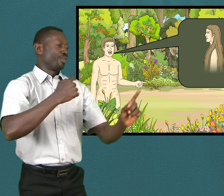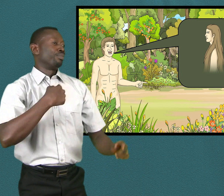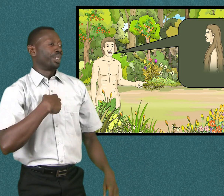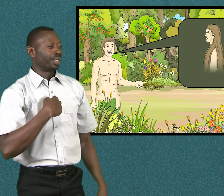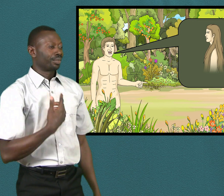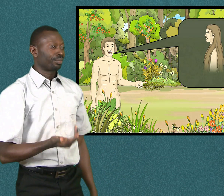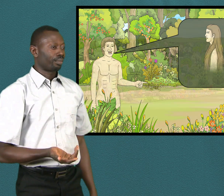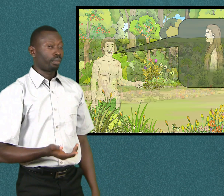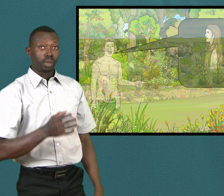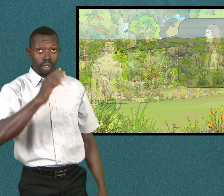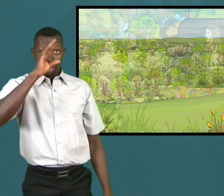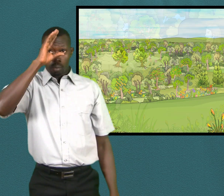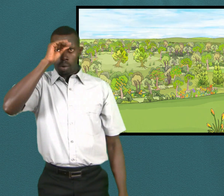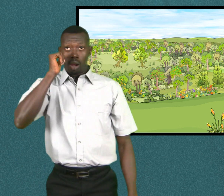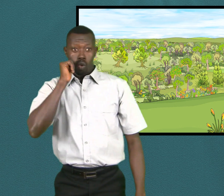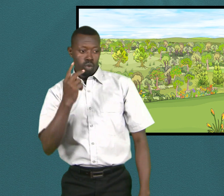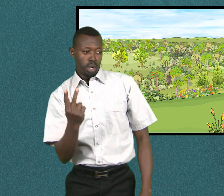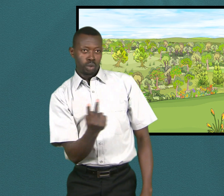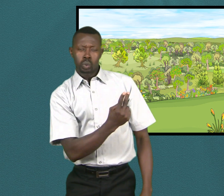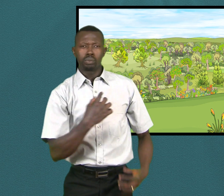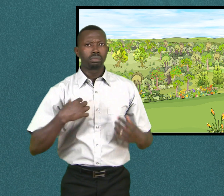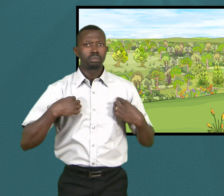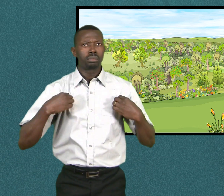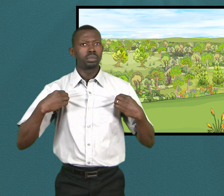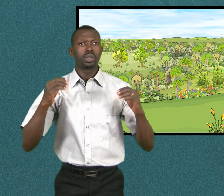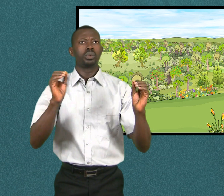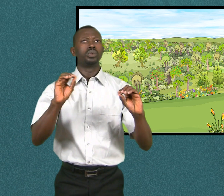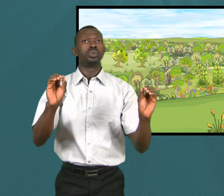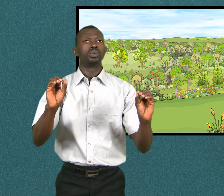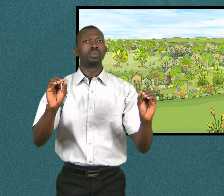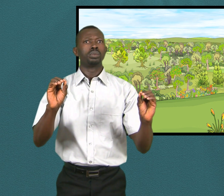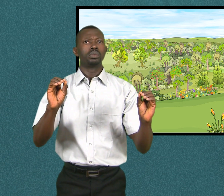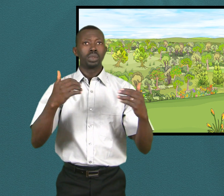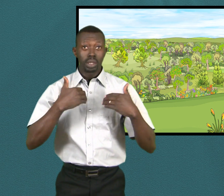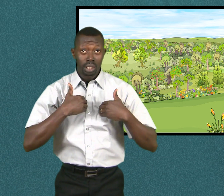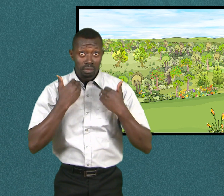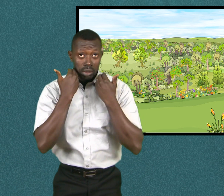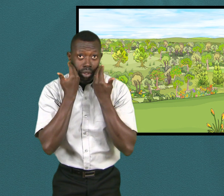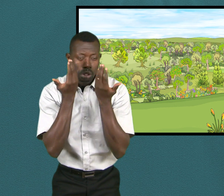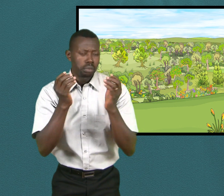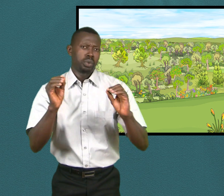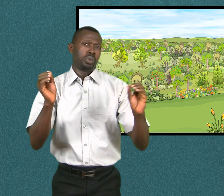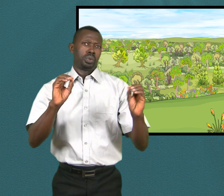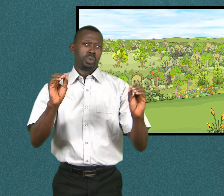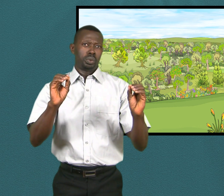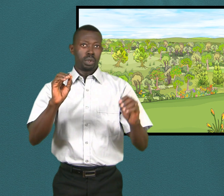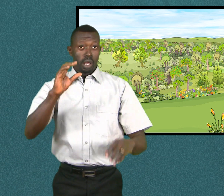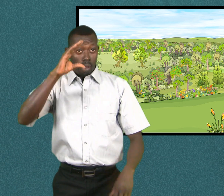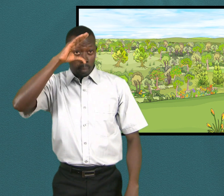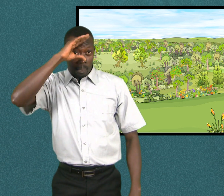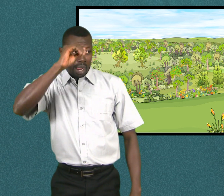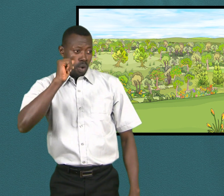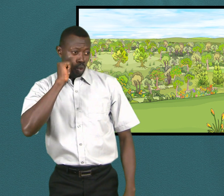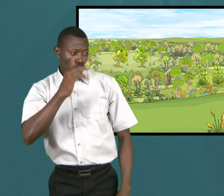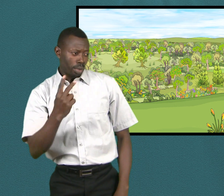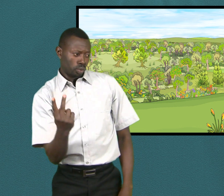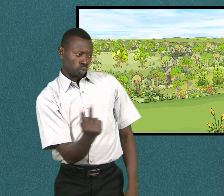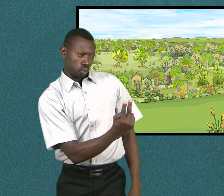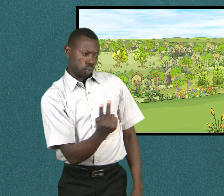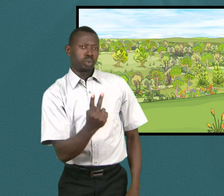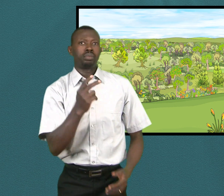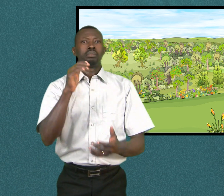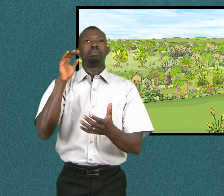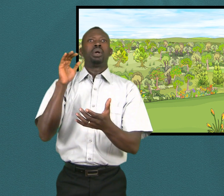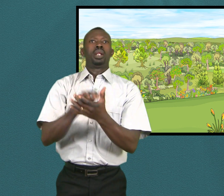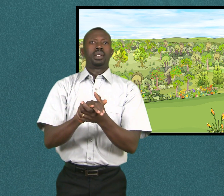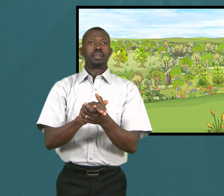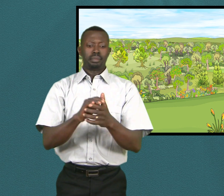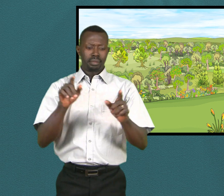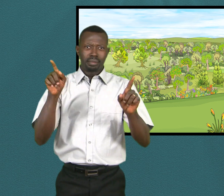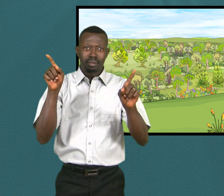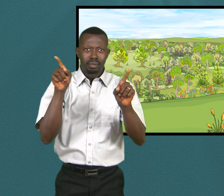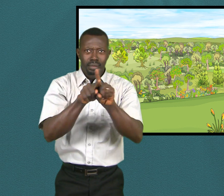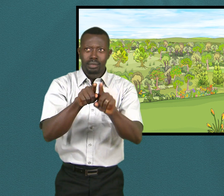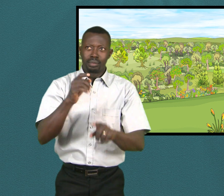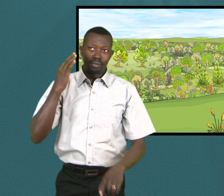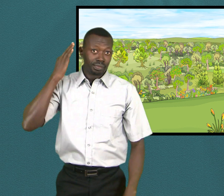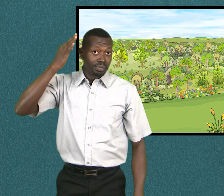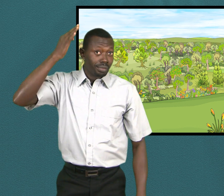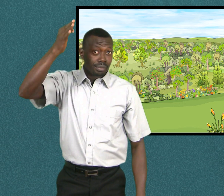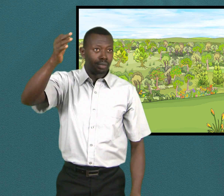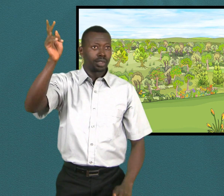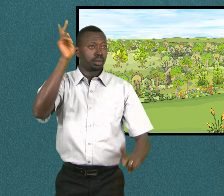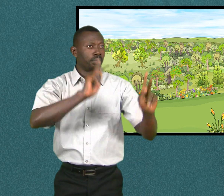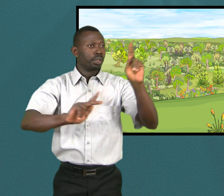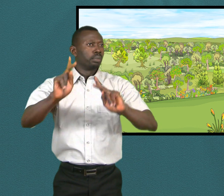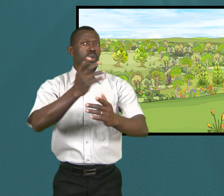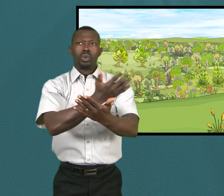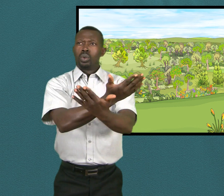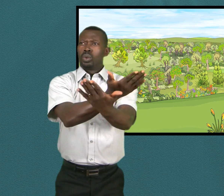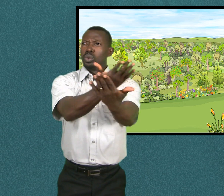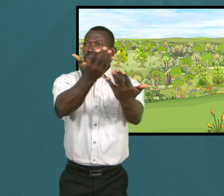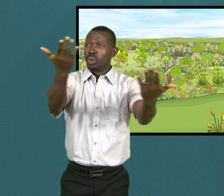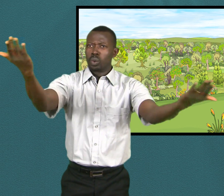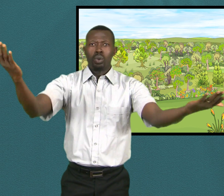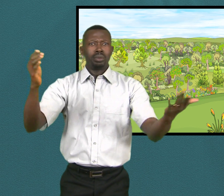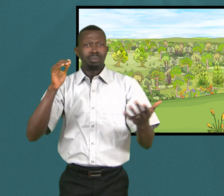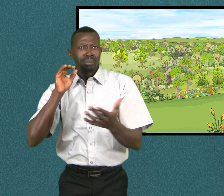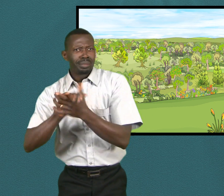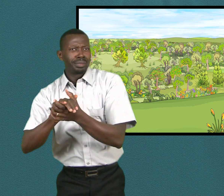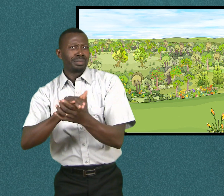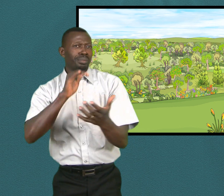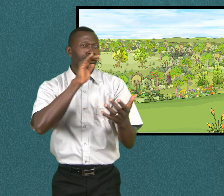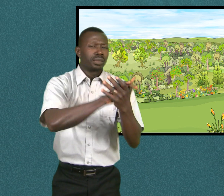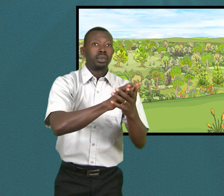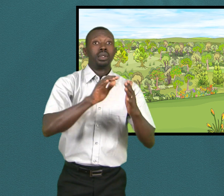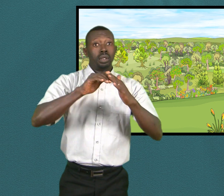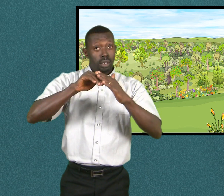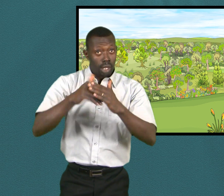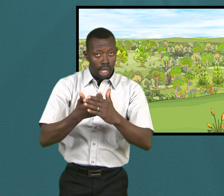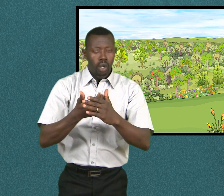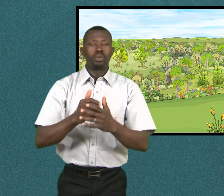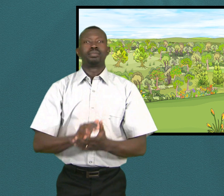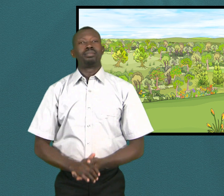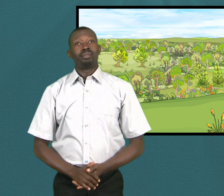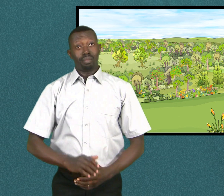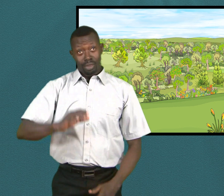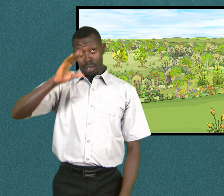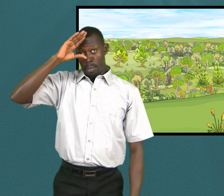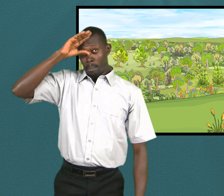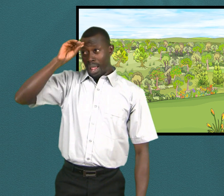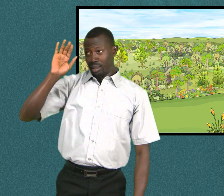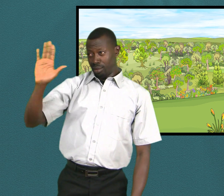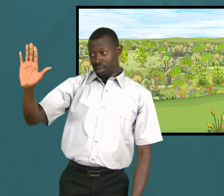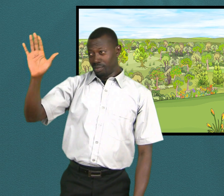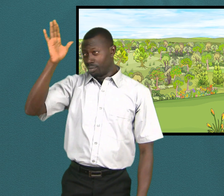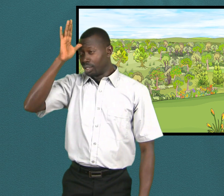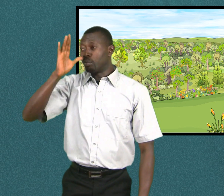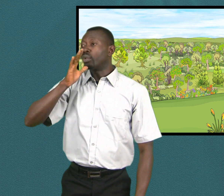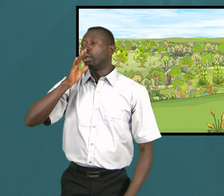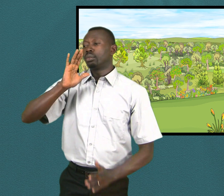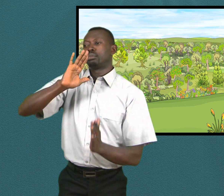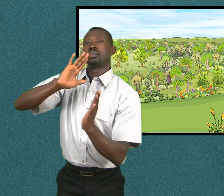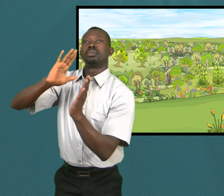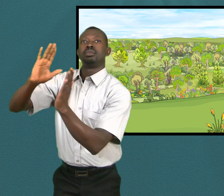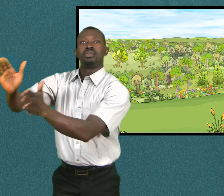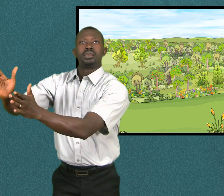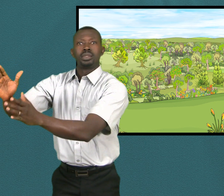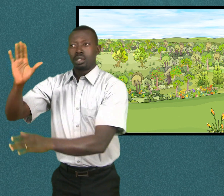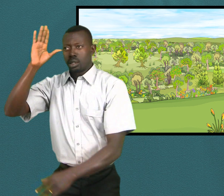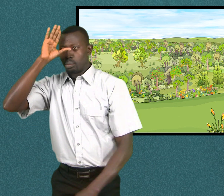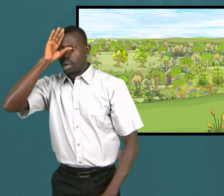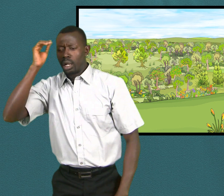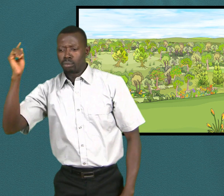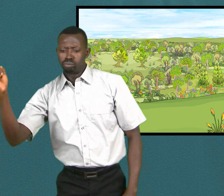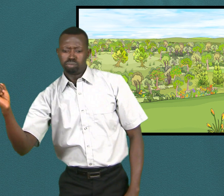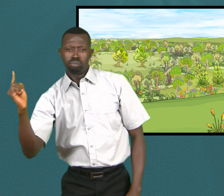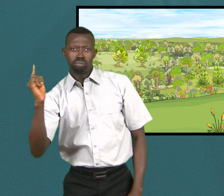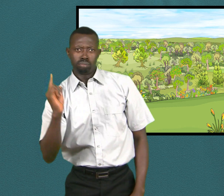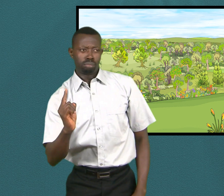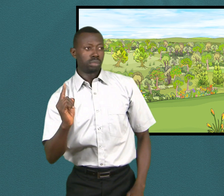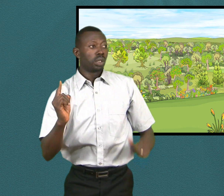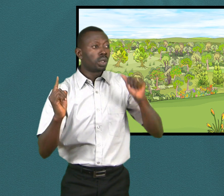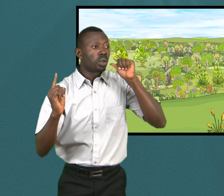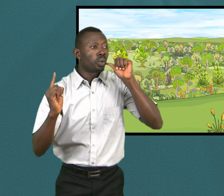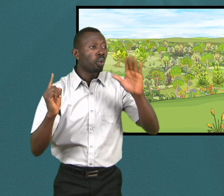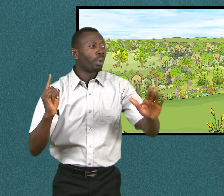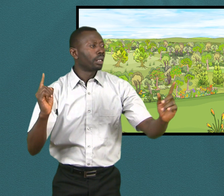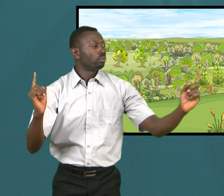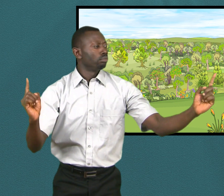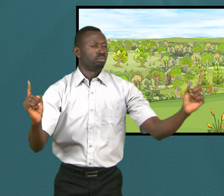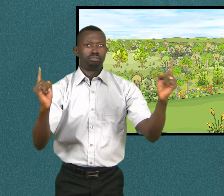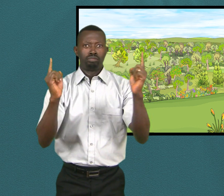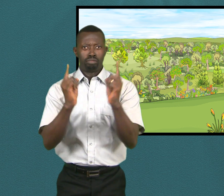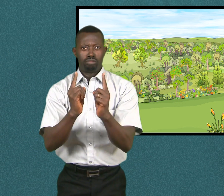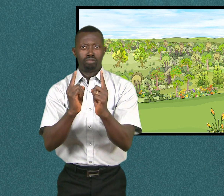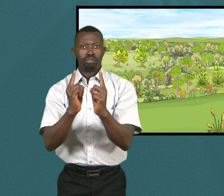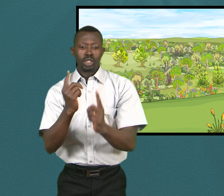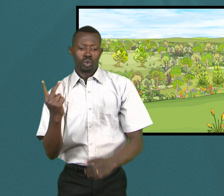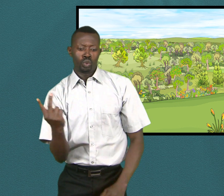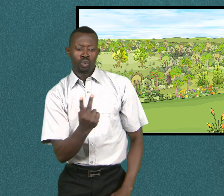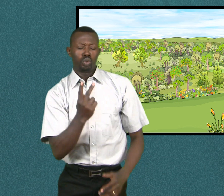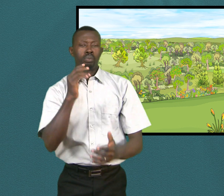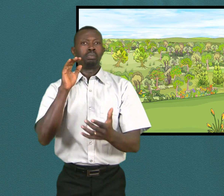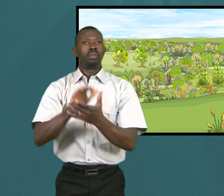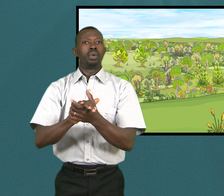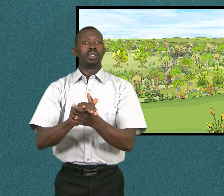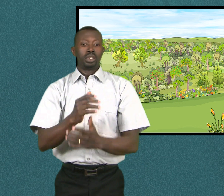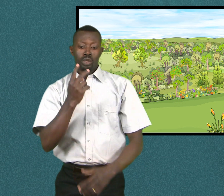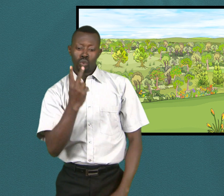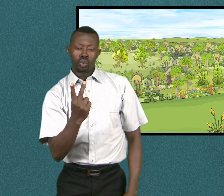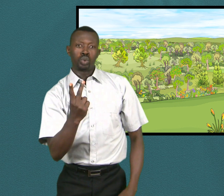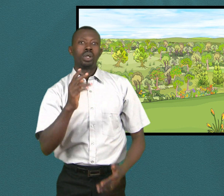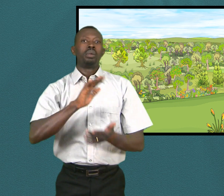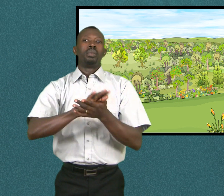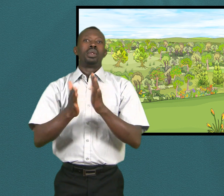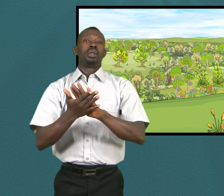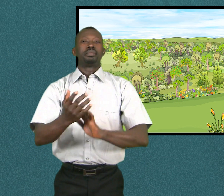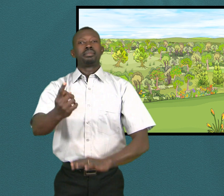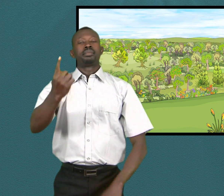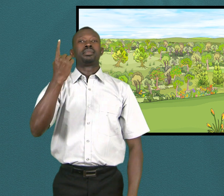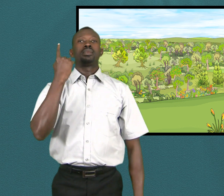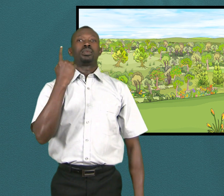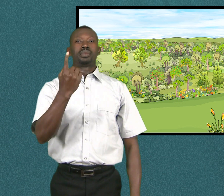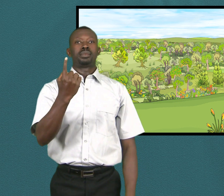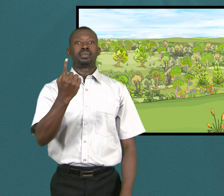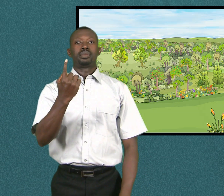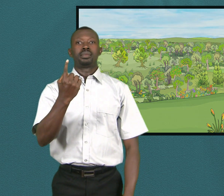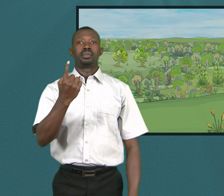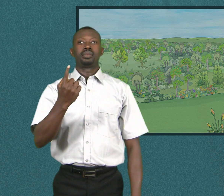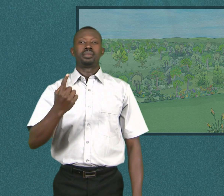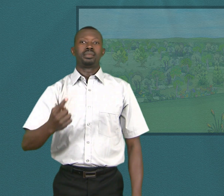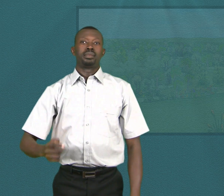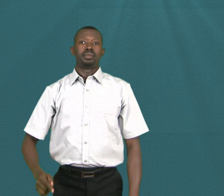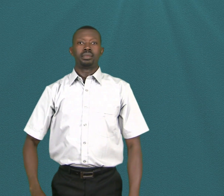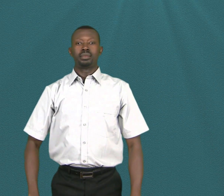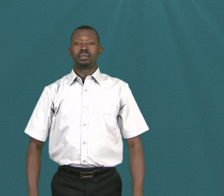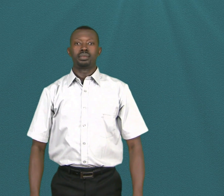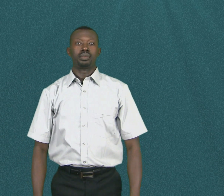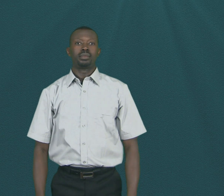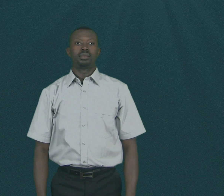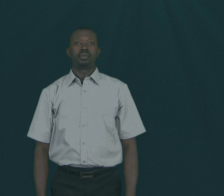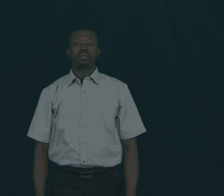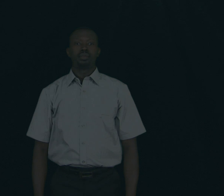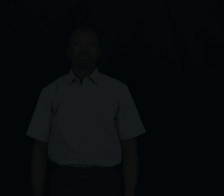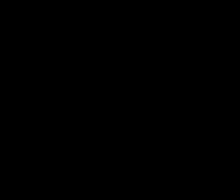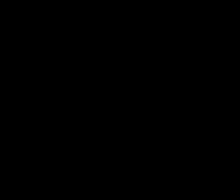For this reason a man will leave his father and mother and be united to his wife, and they will become one flesh. And the man and his wife were both naked, and they were not ashamed.